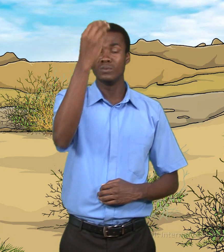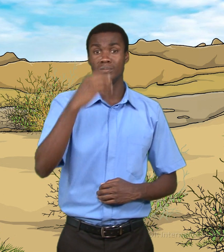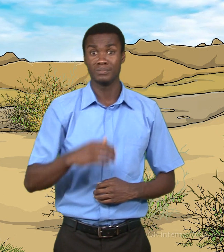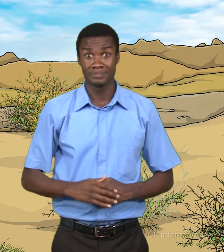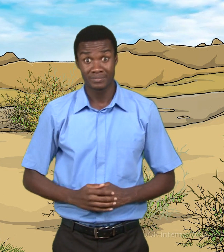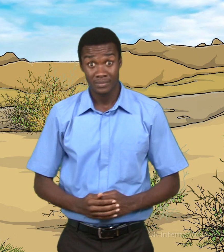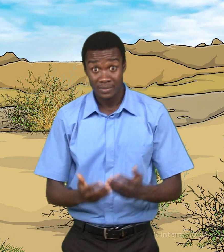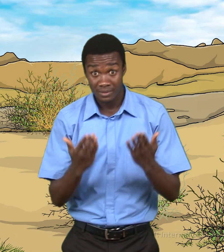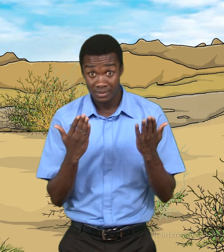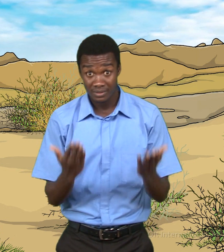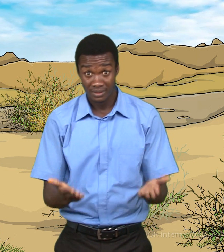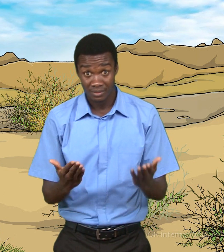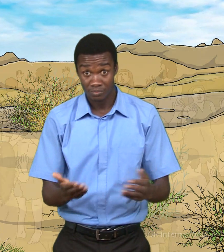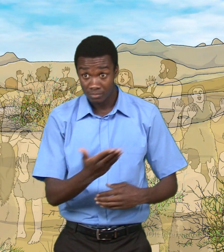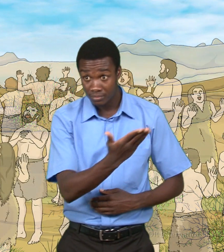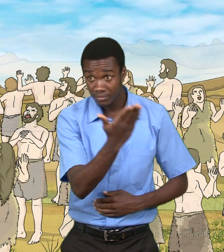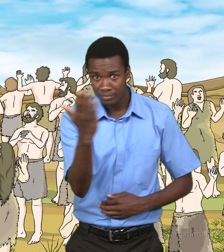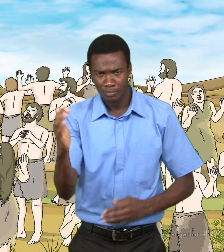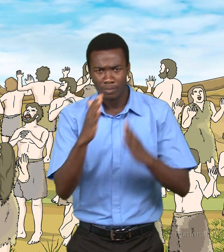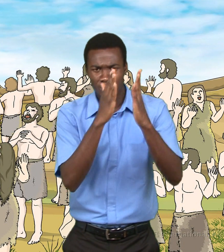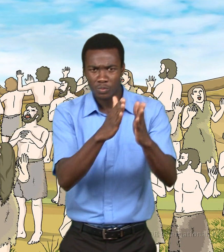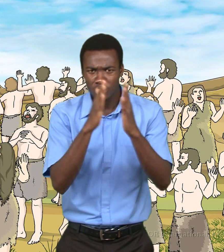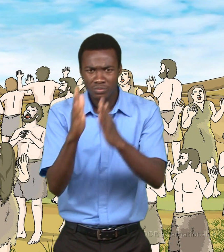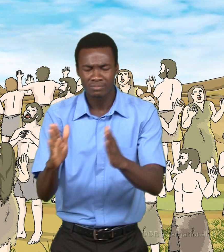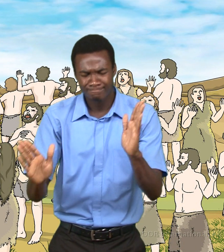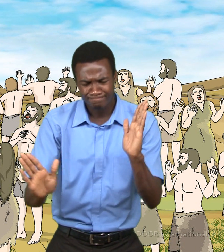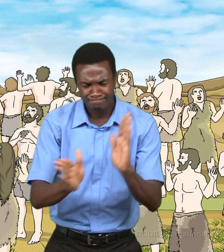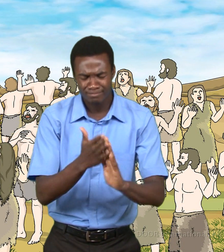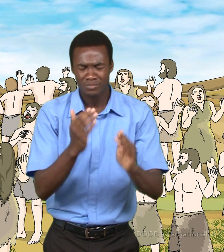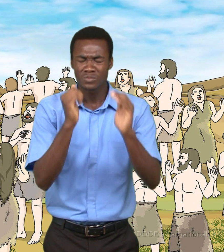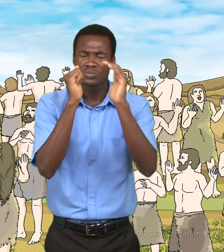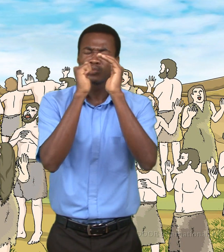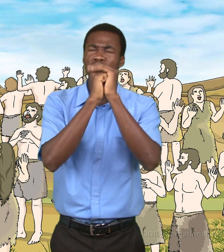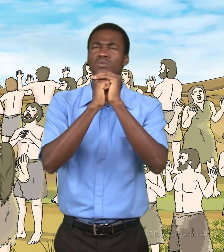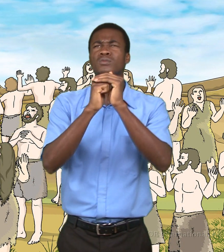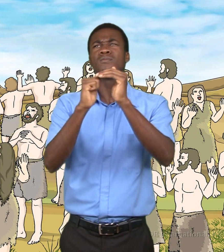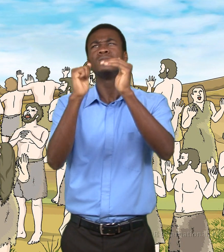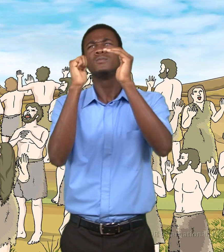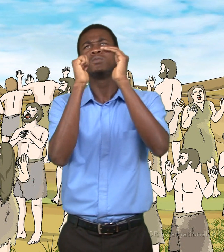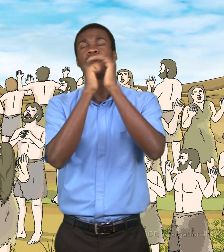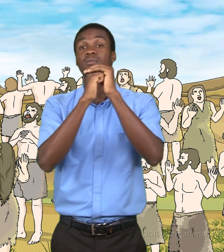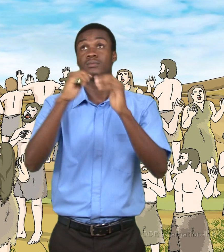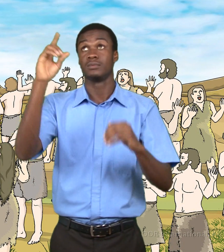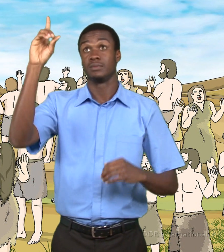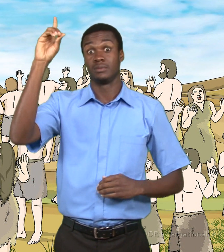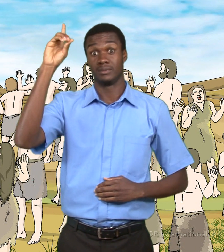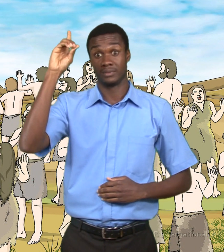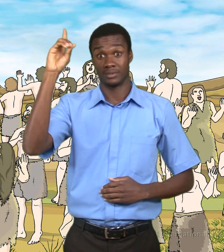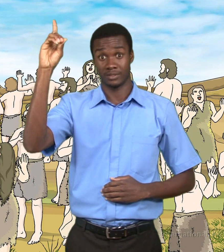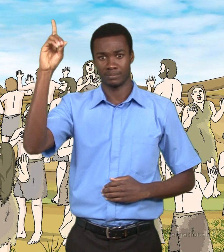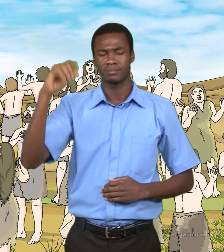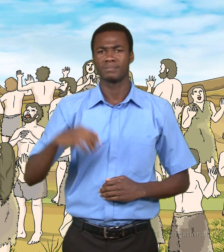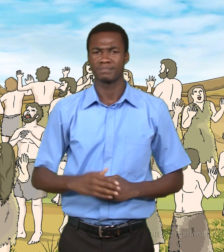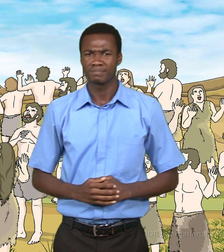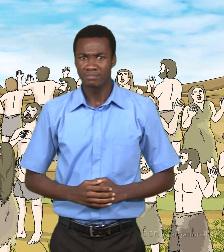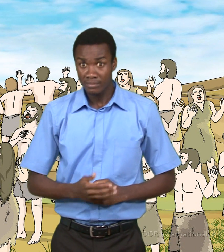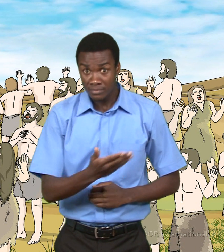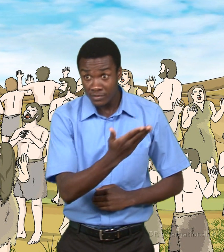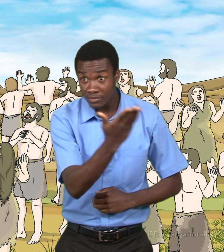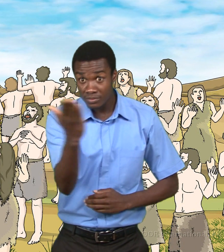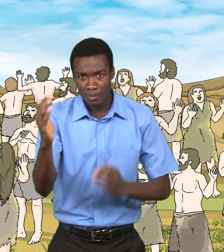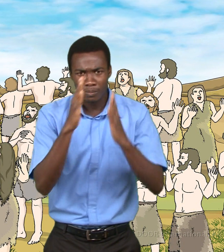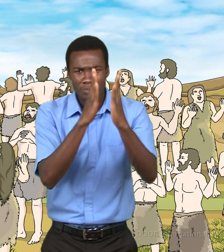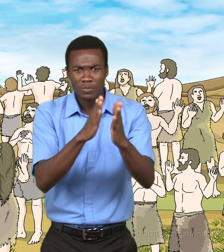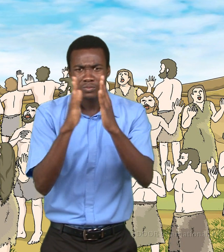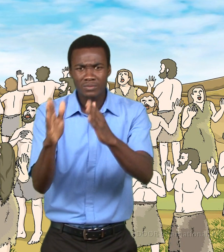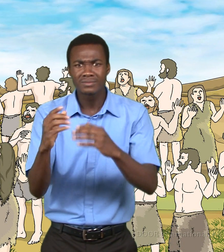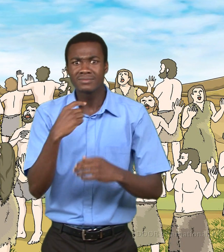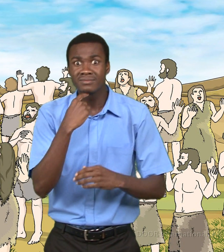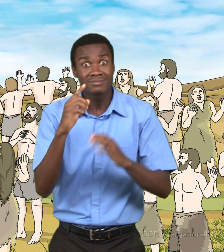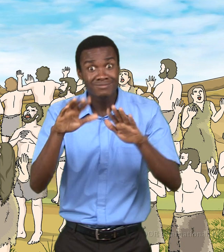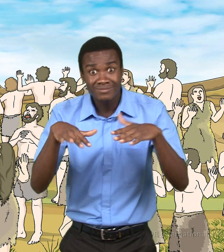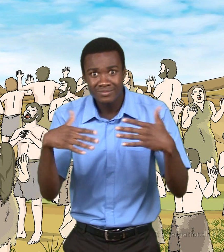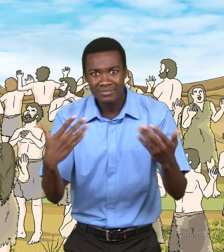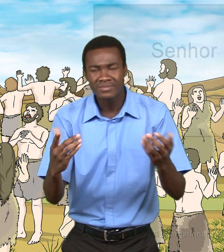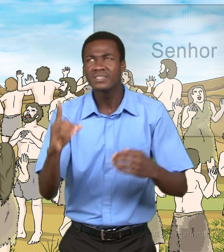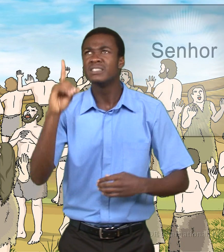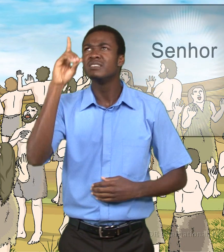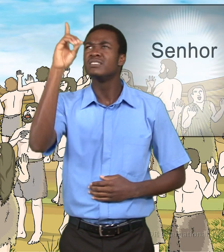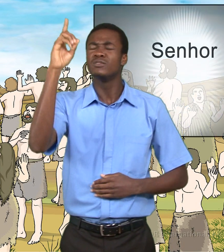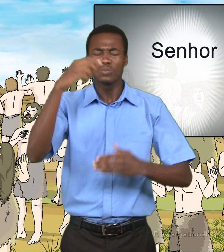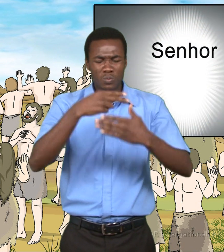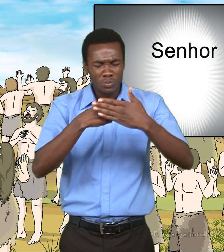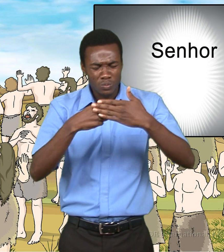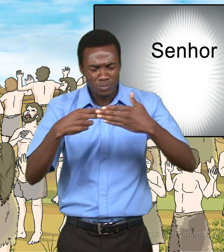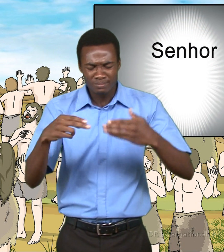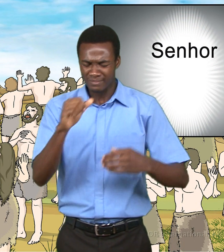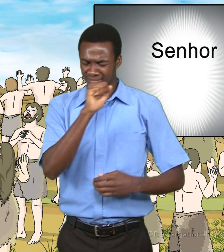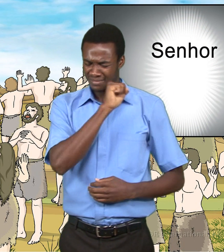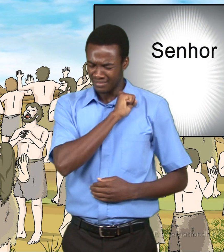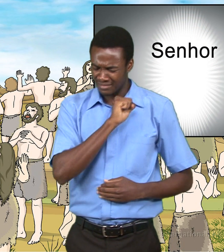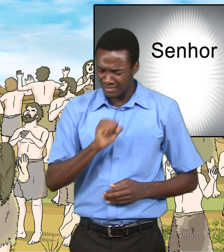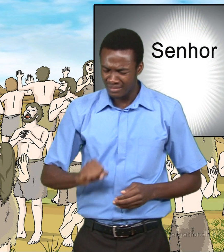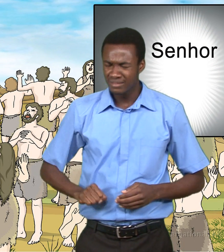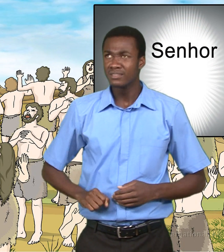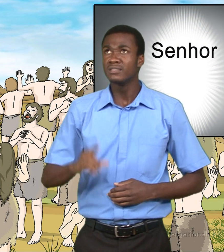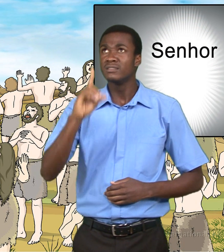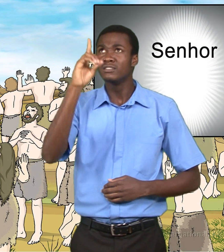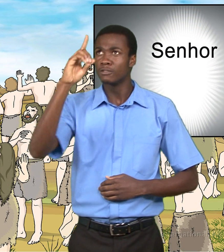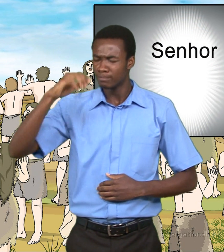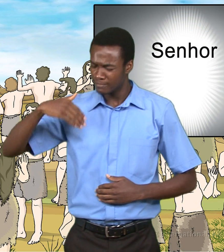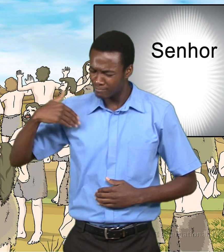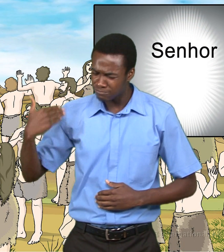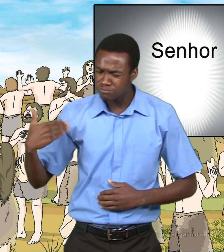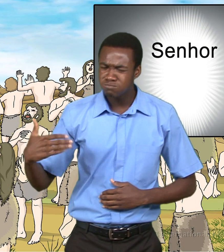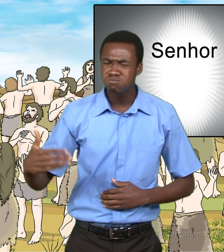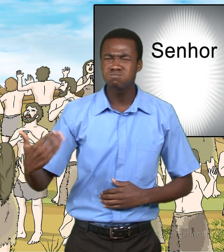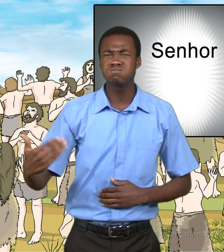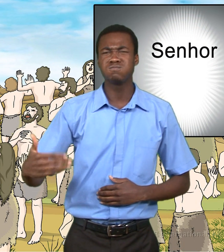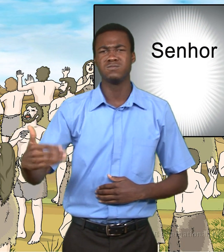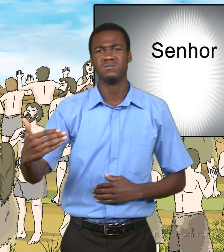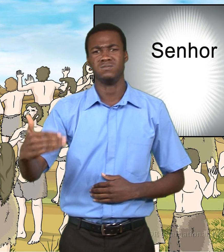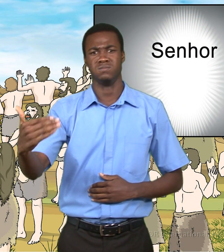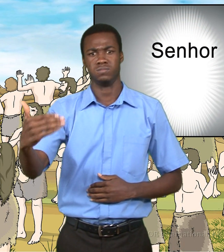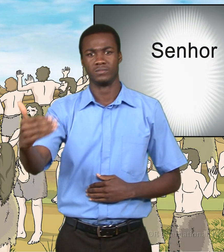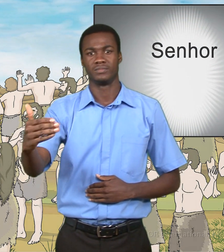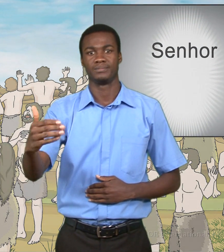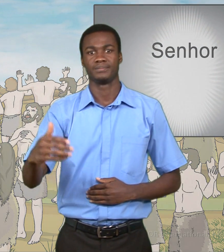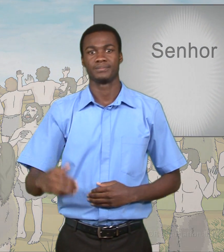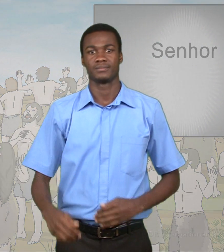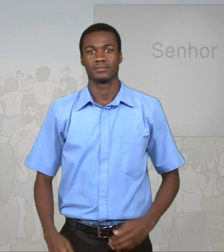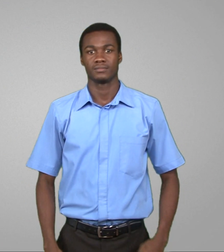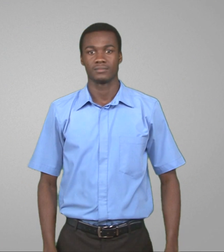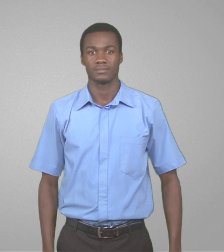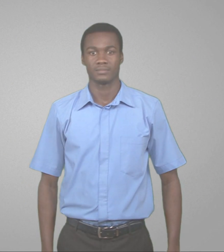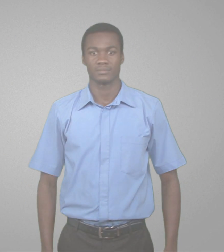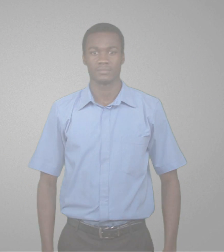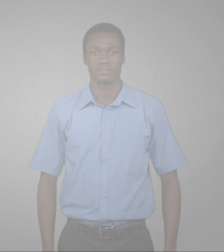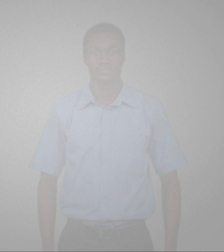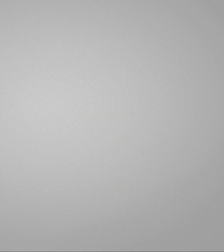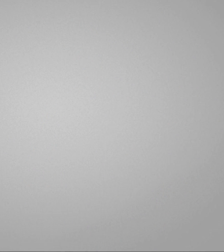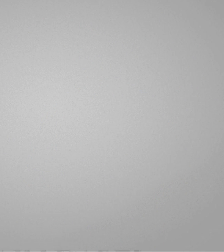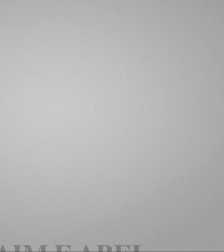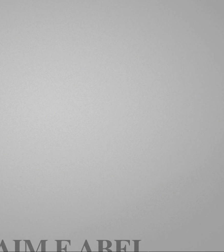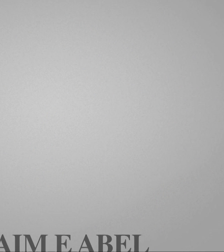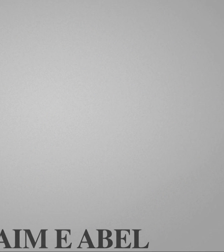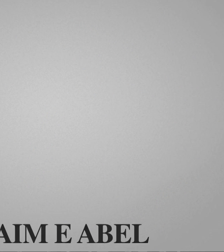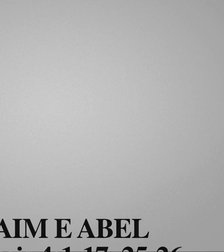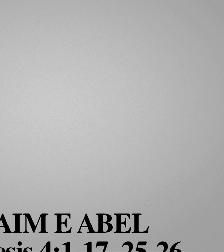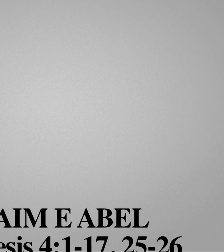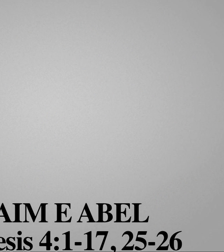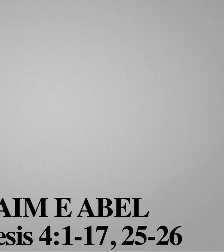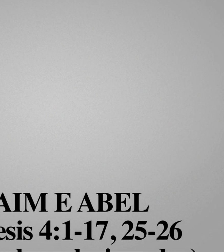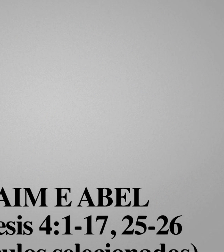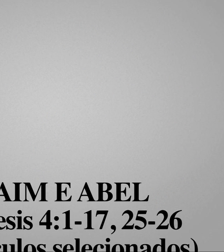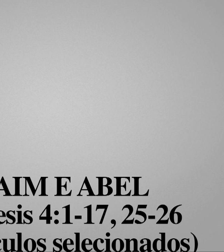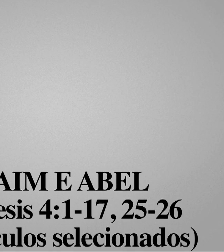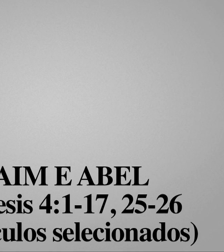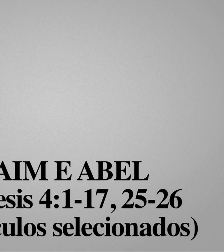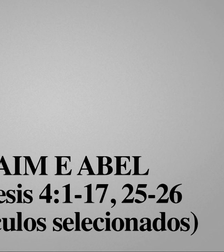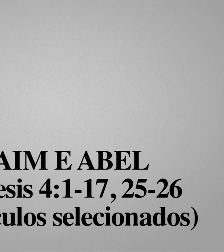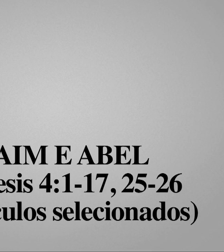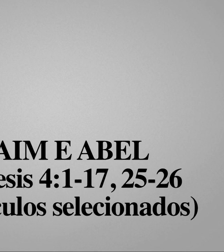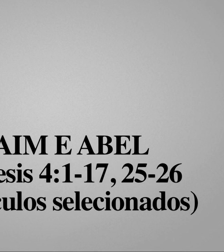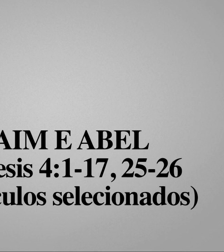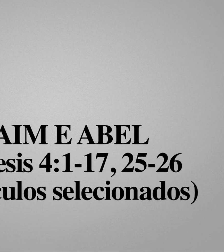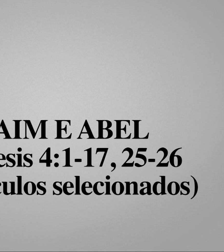At that time men began to call upon the name of the LORD.